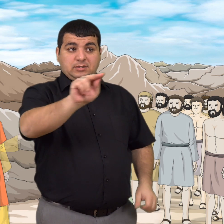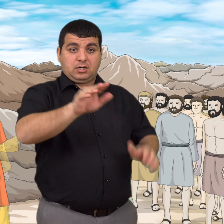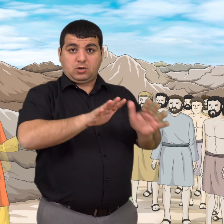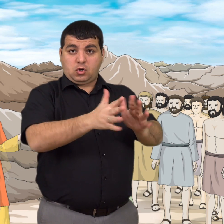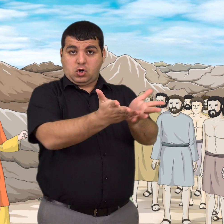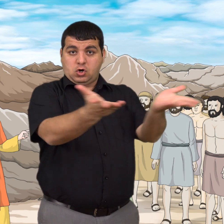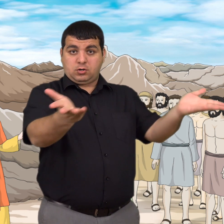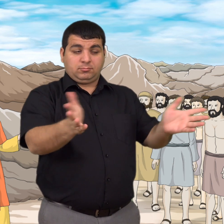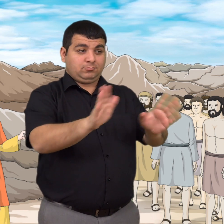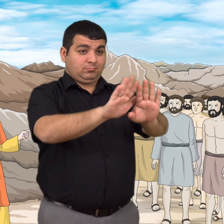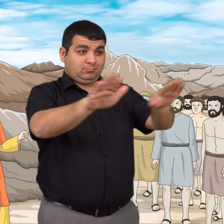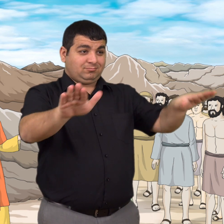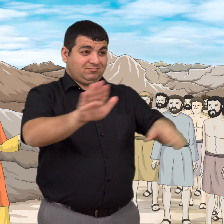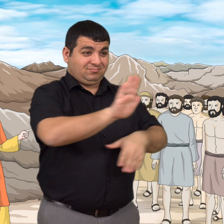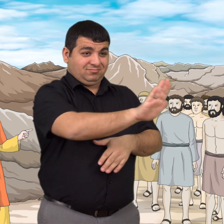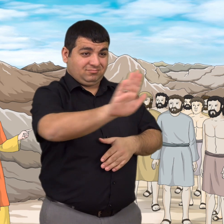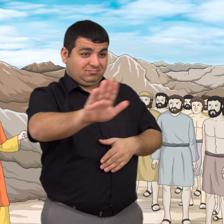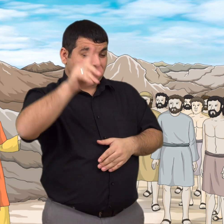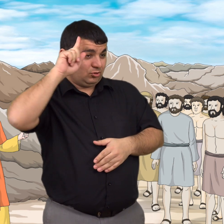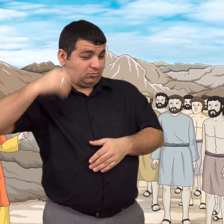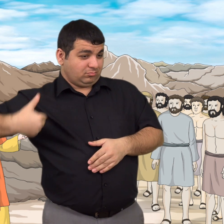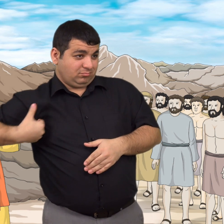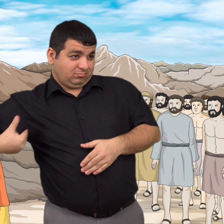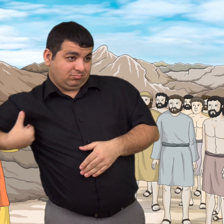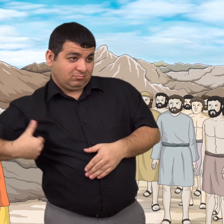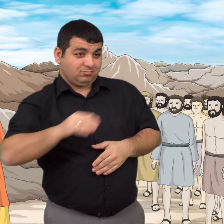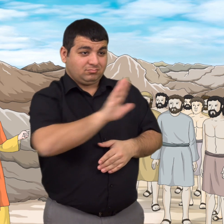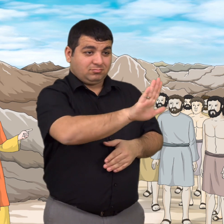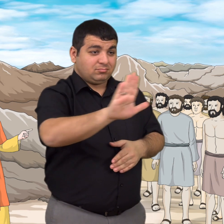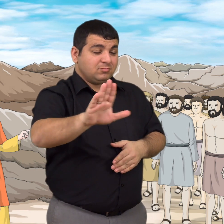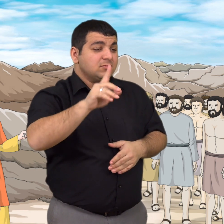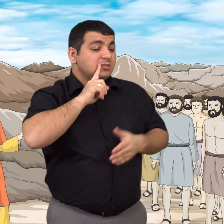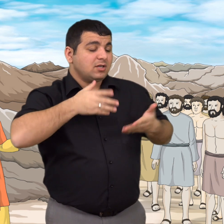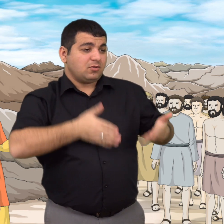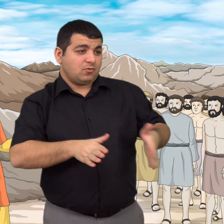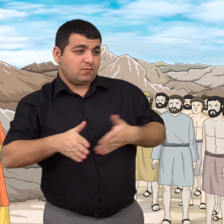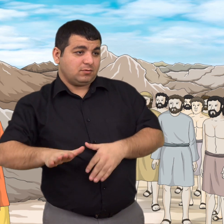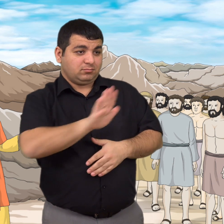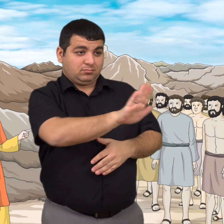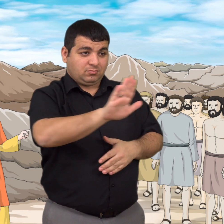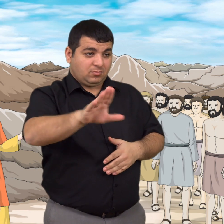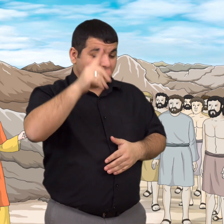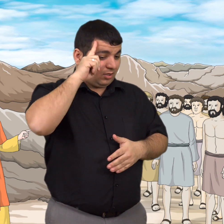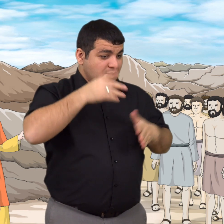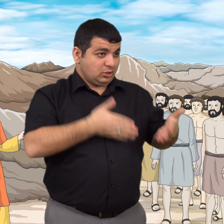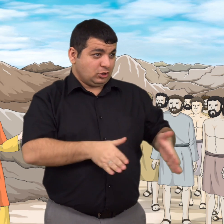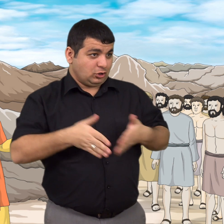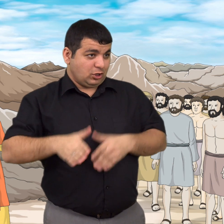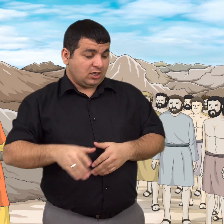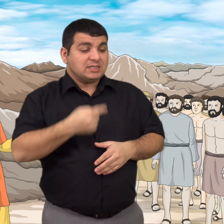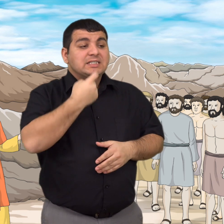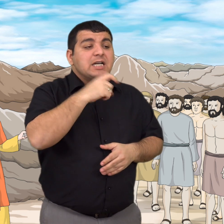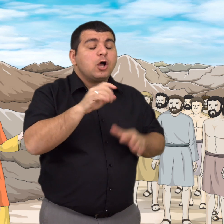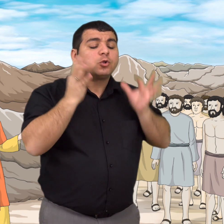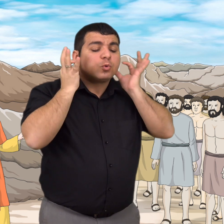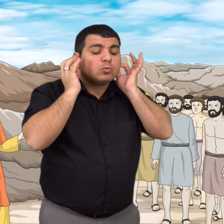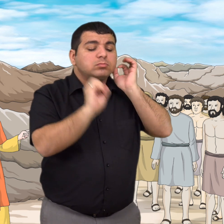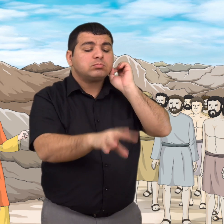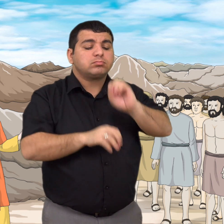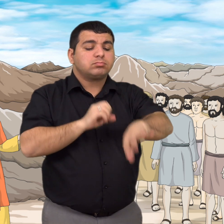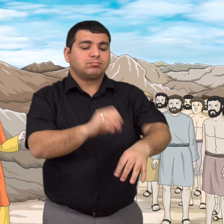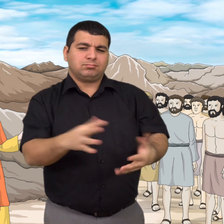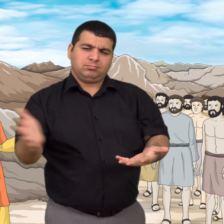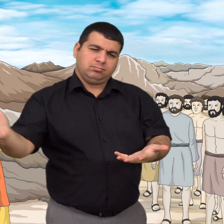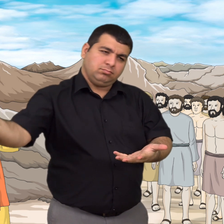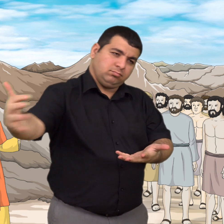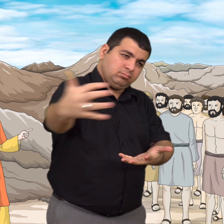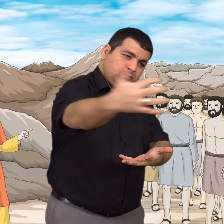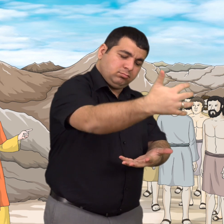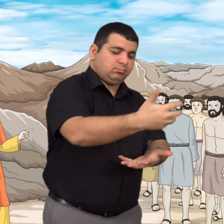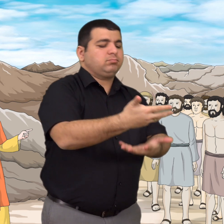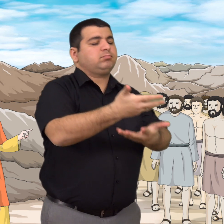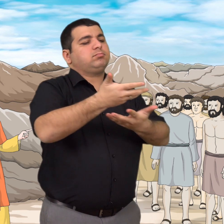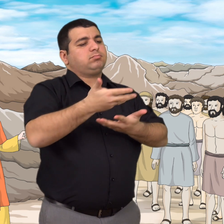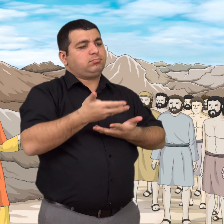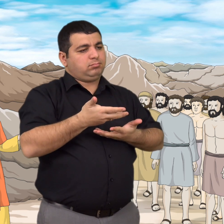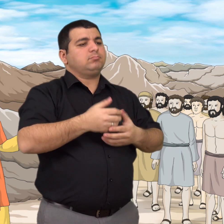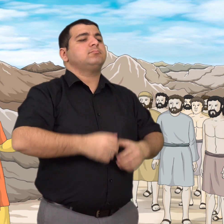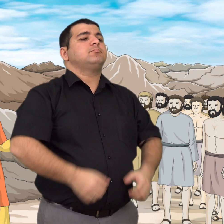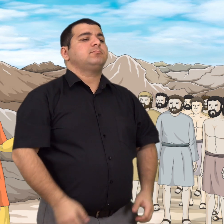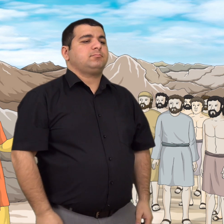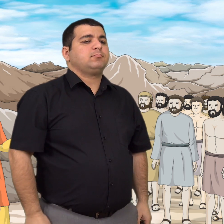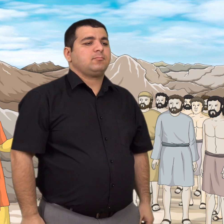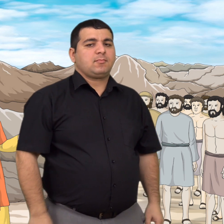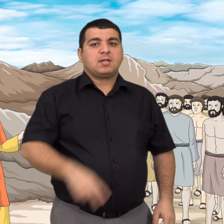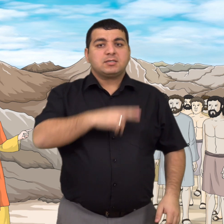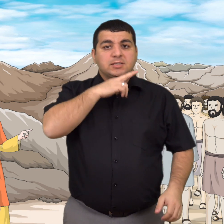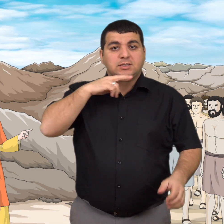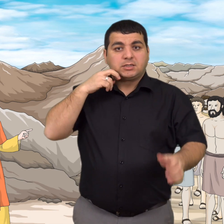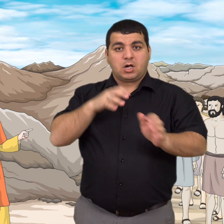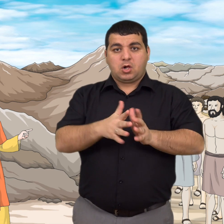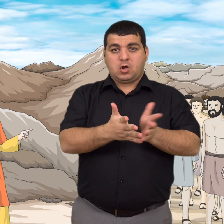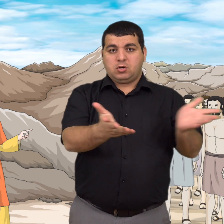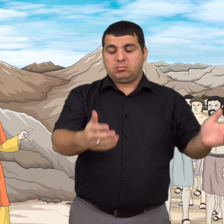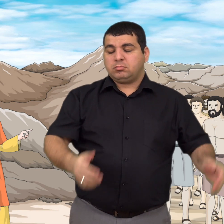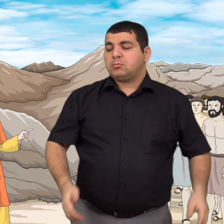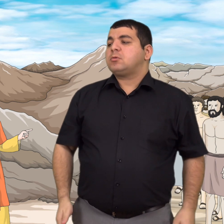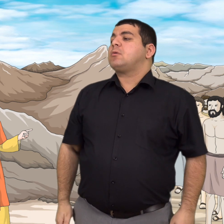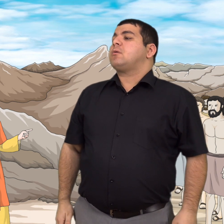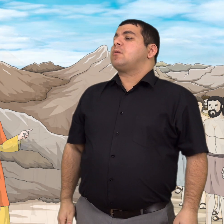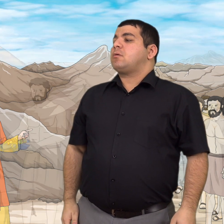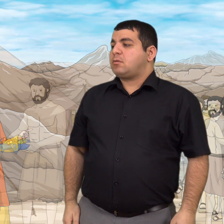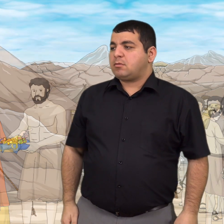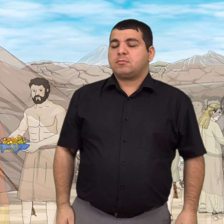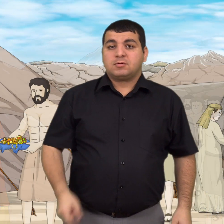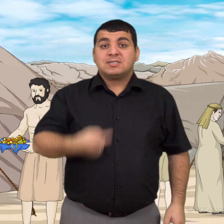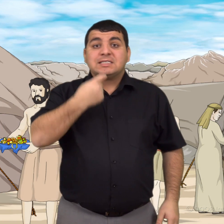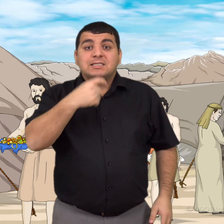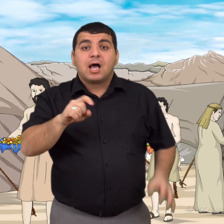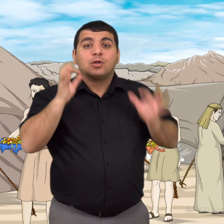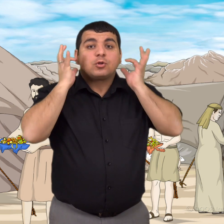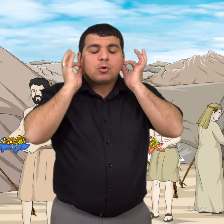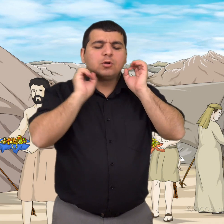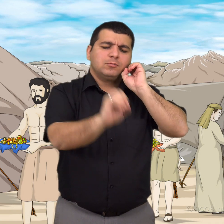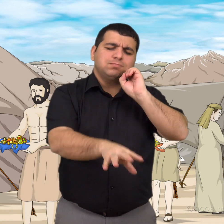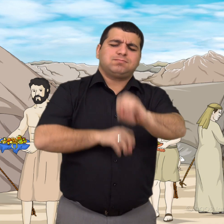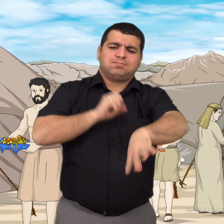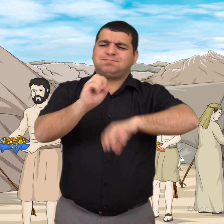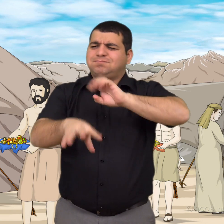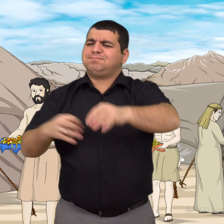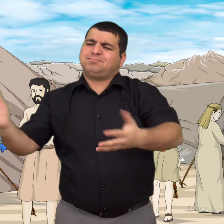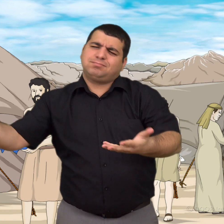So Aaron told them, “Take off the gold earrings that are on your wives and sons and daughters, and bring them to me.”